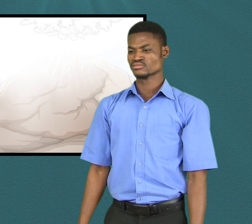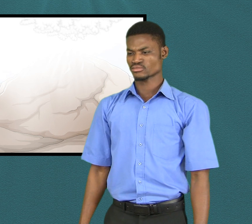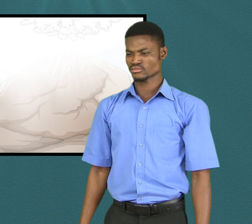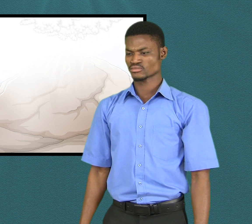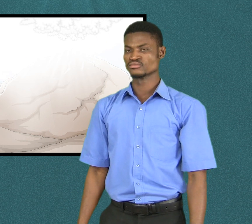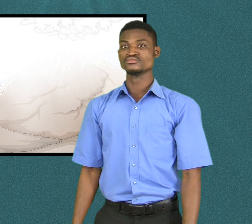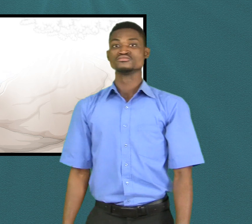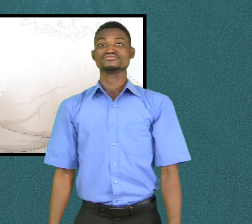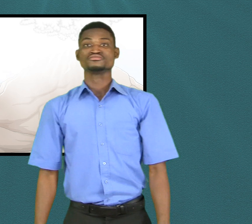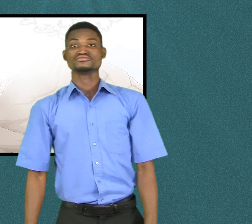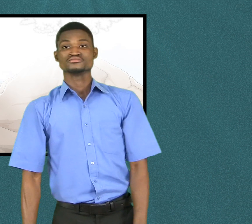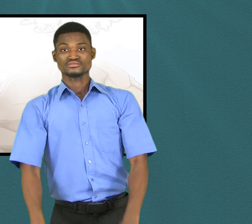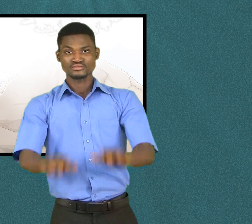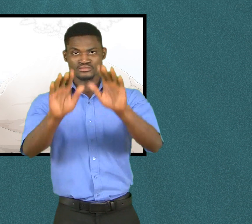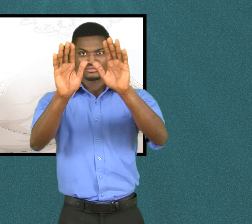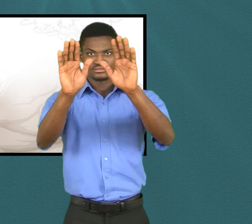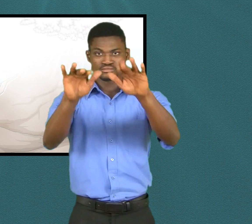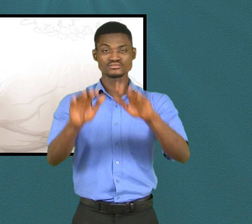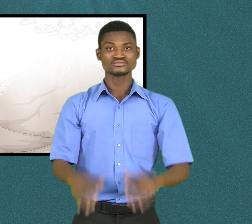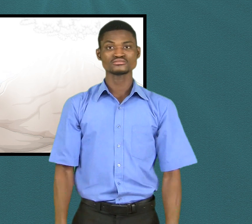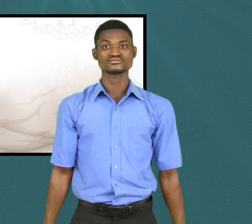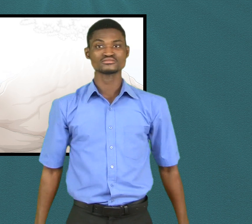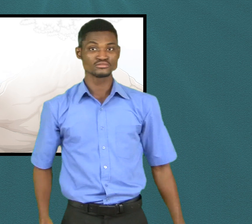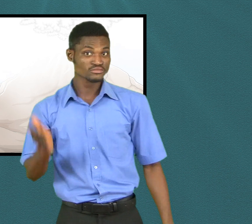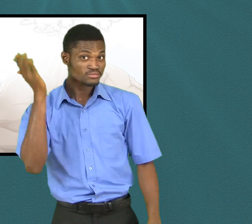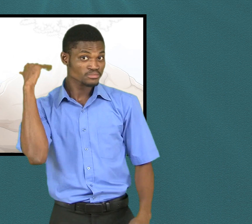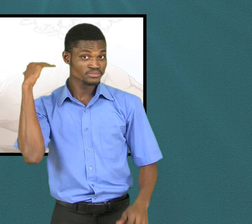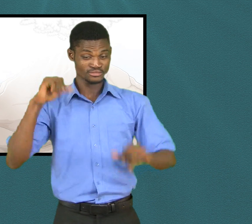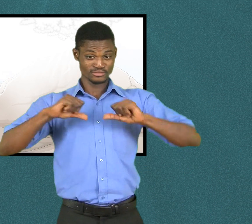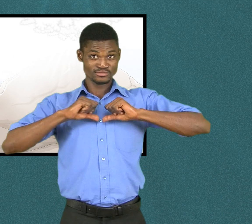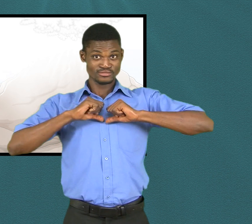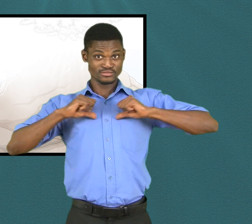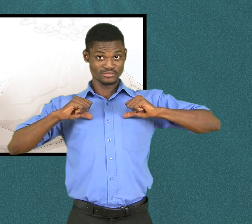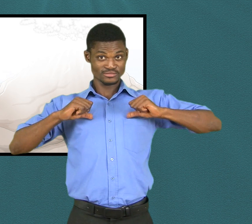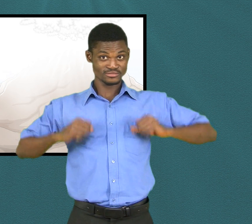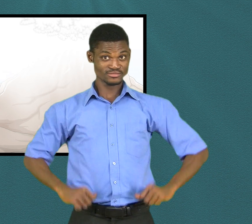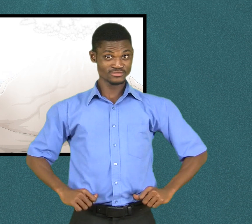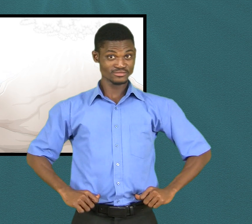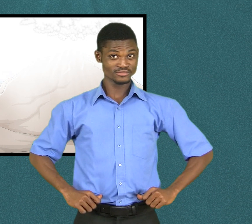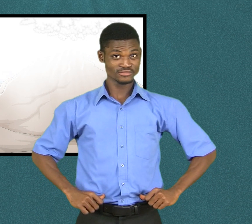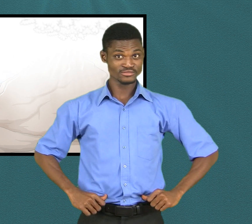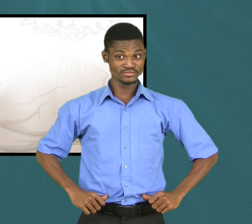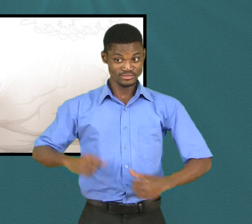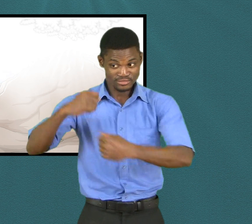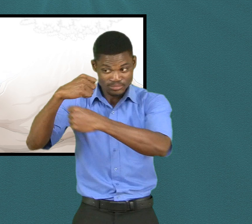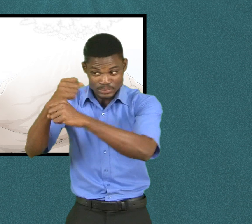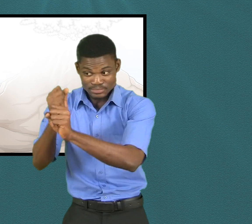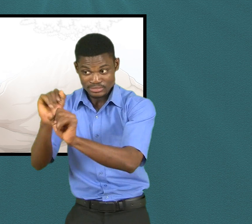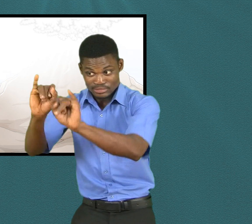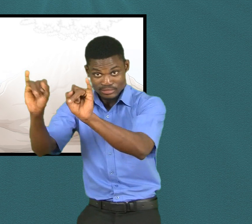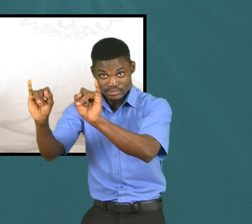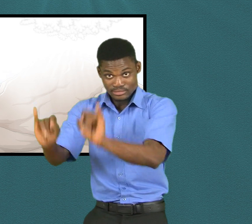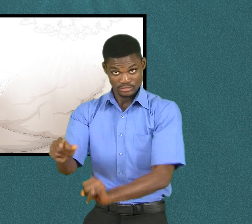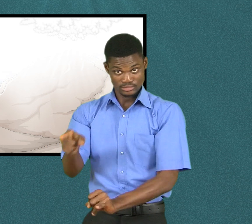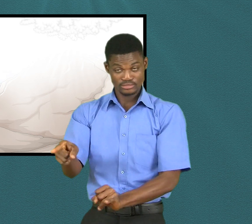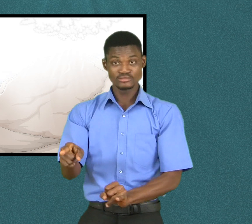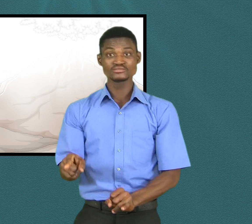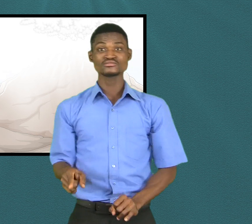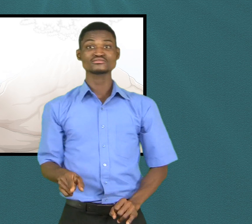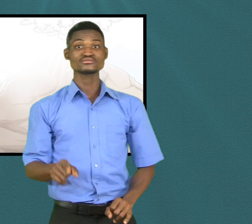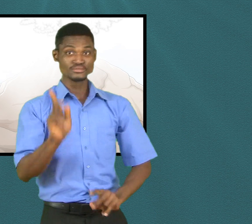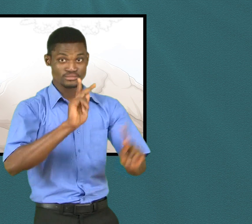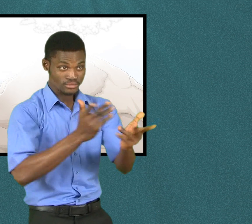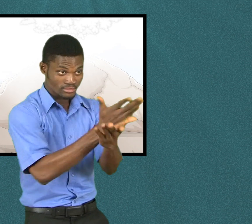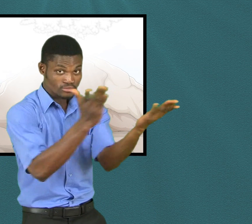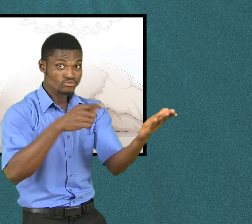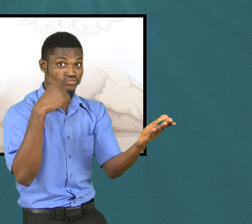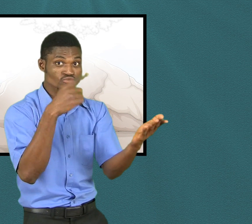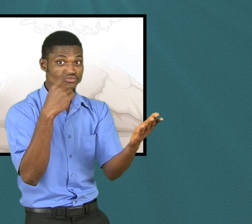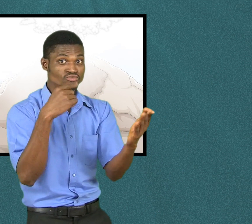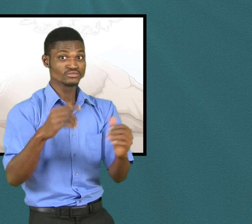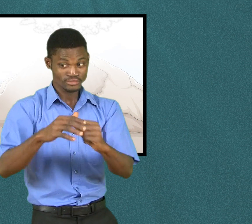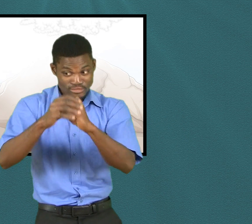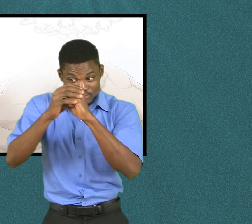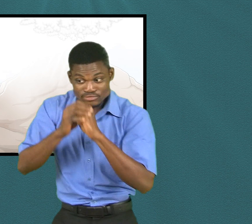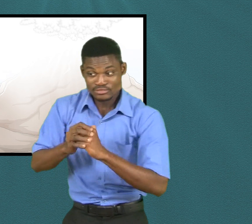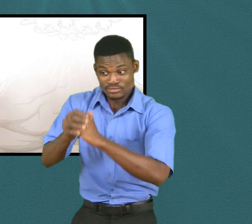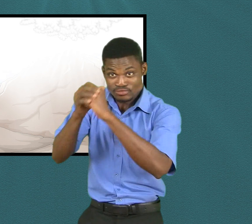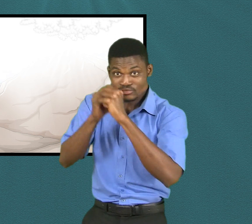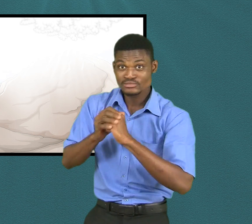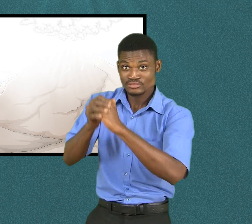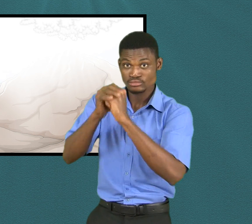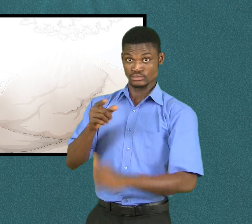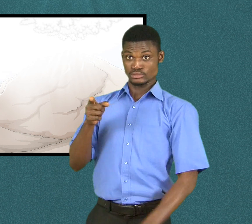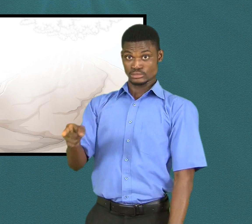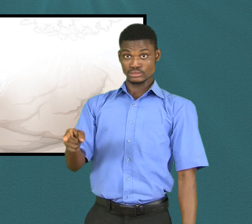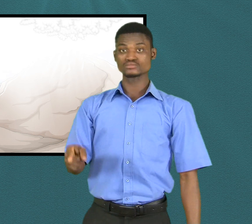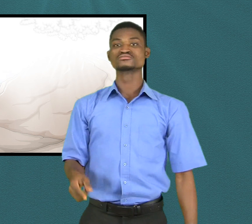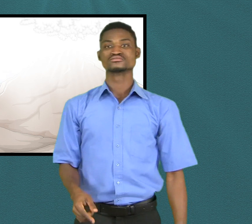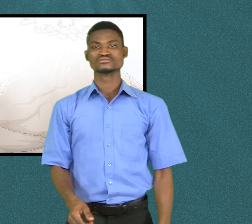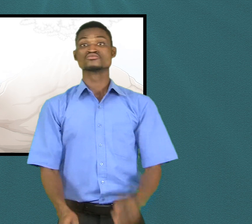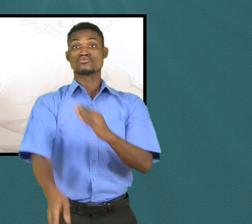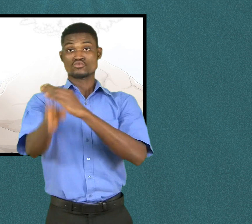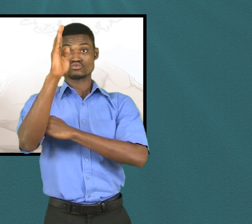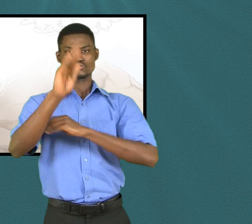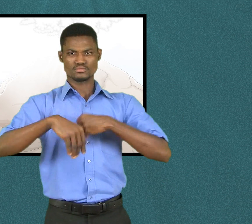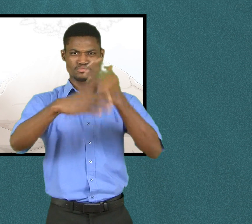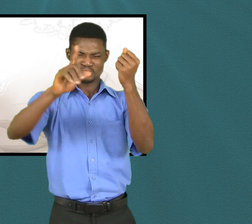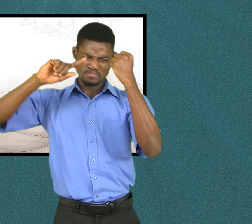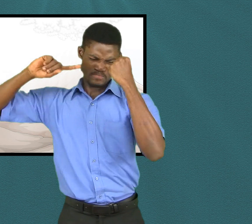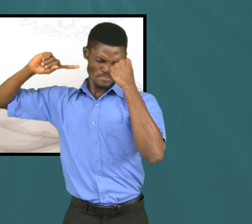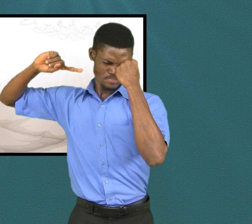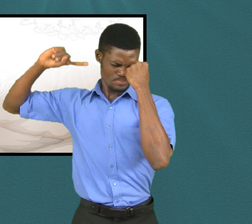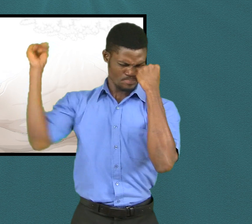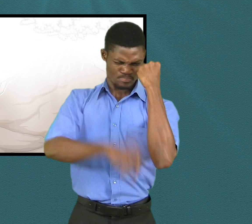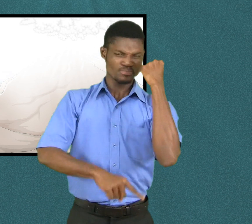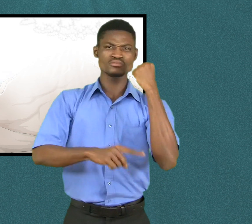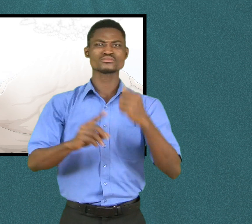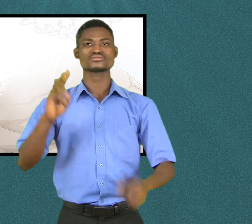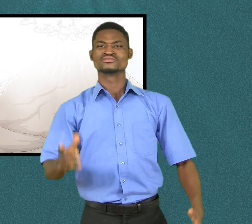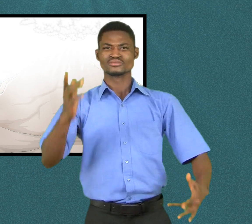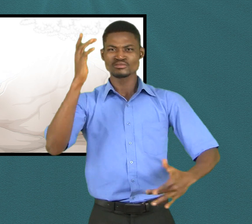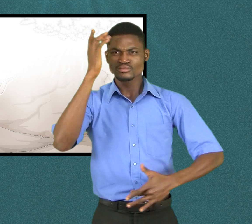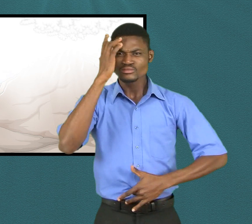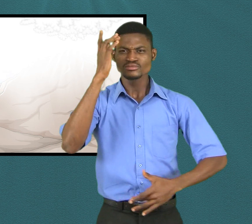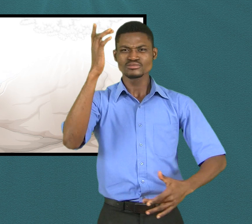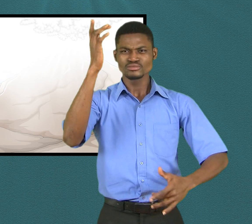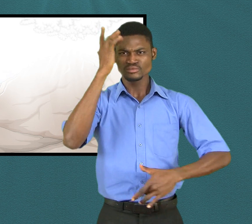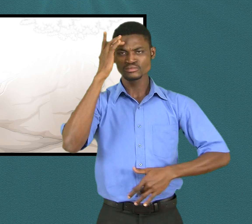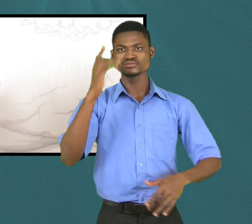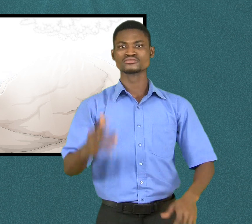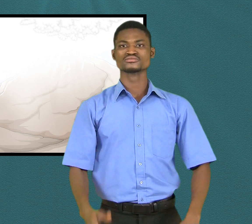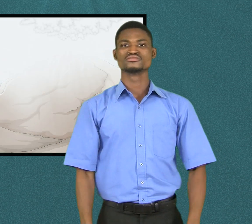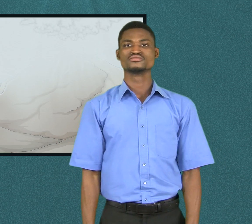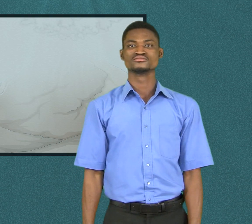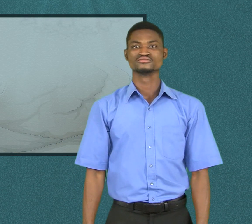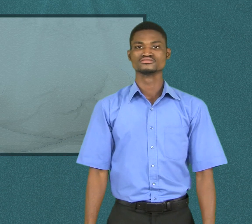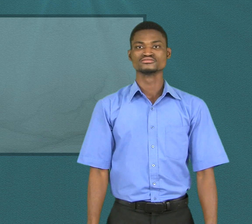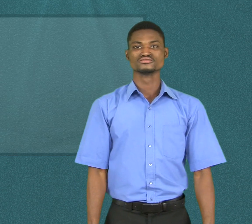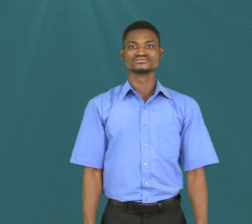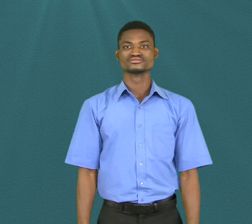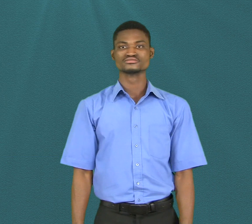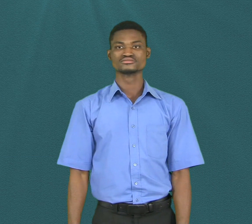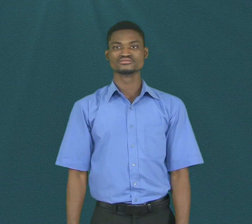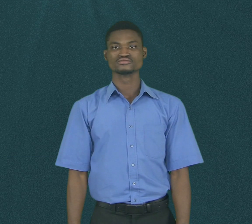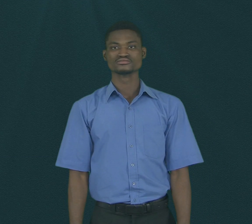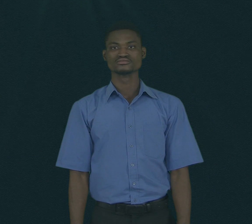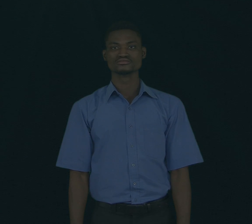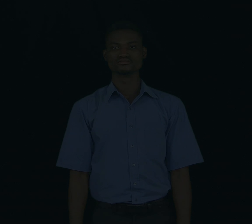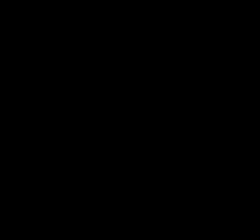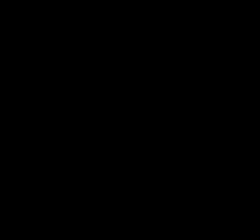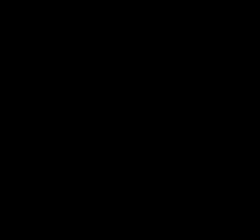And the LORD sent a plague on the people because of what they had done with the calf that Aaron had made.